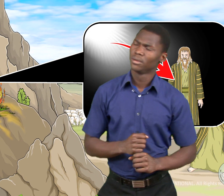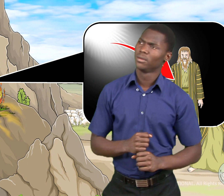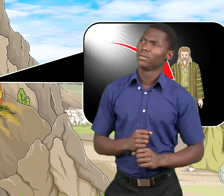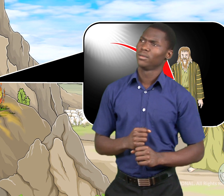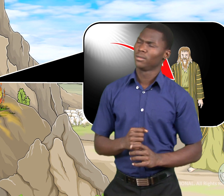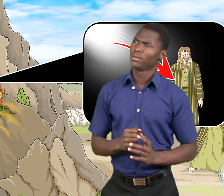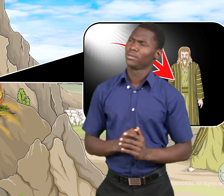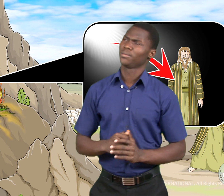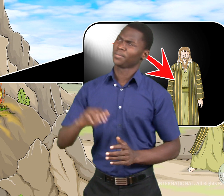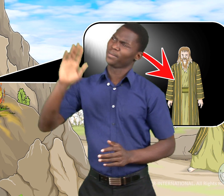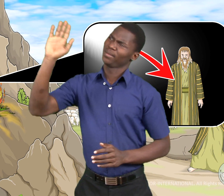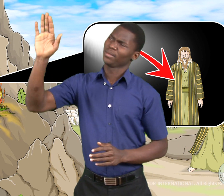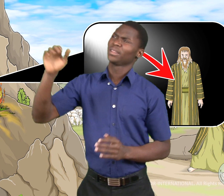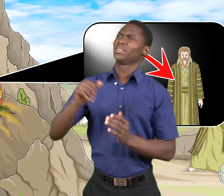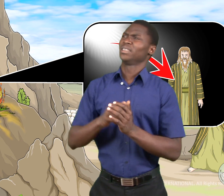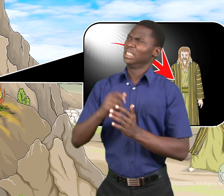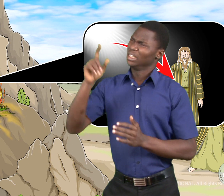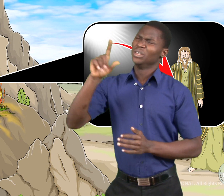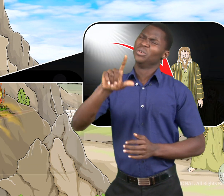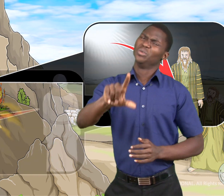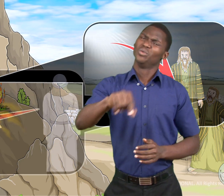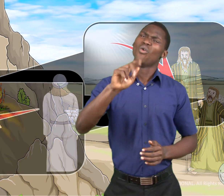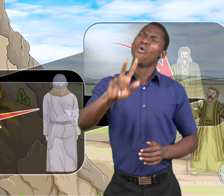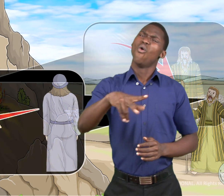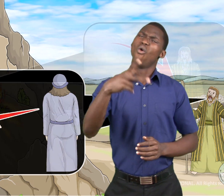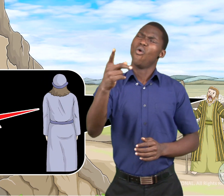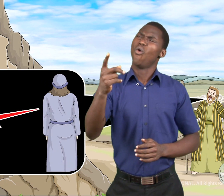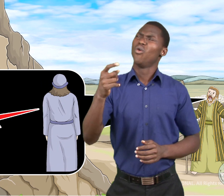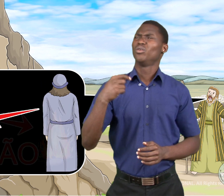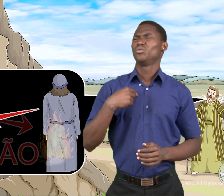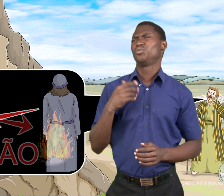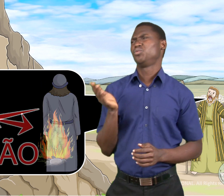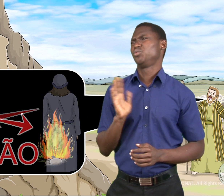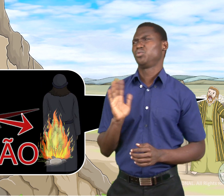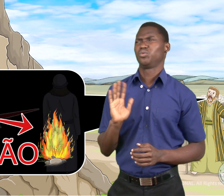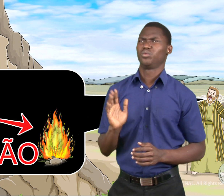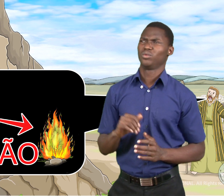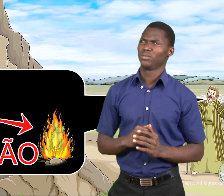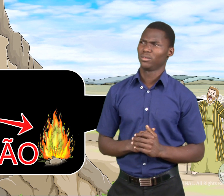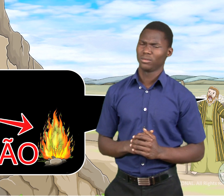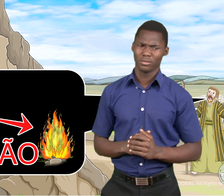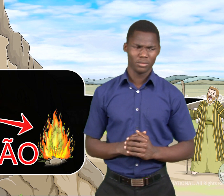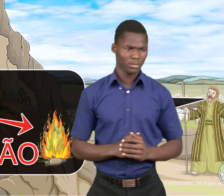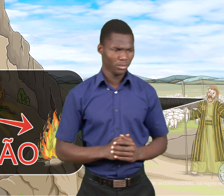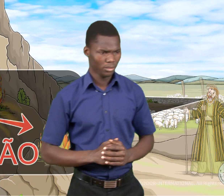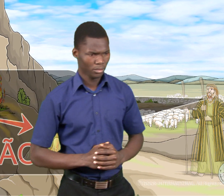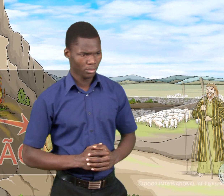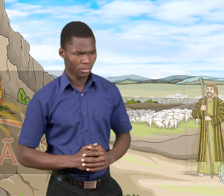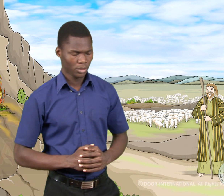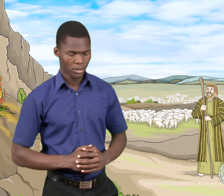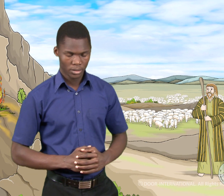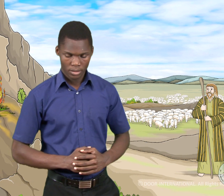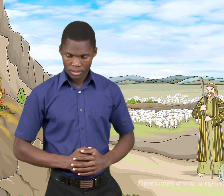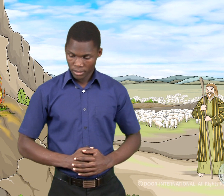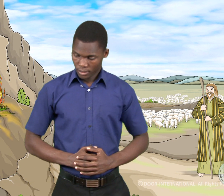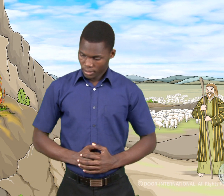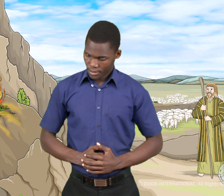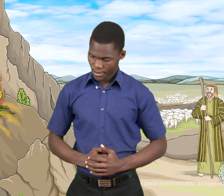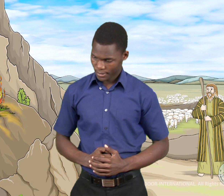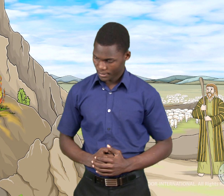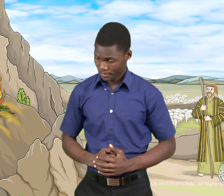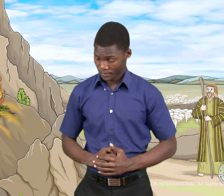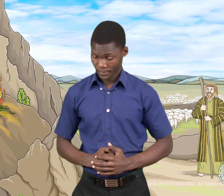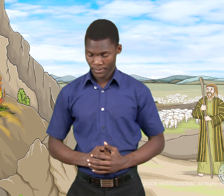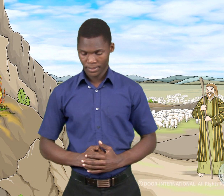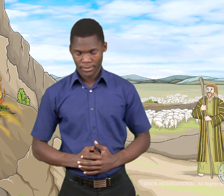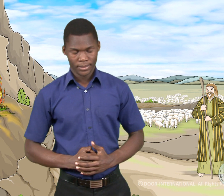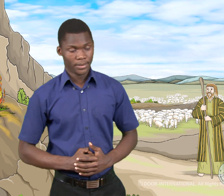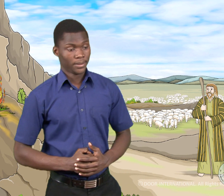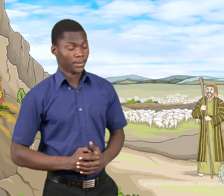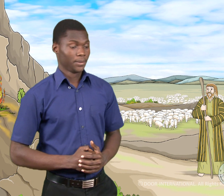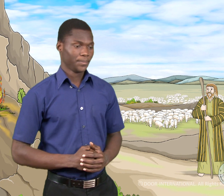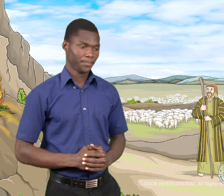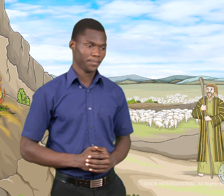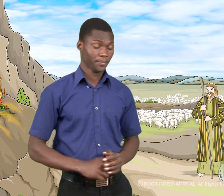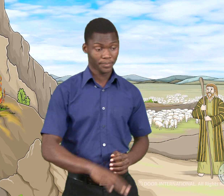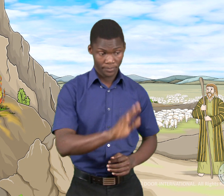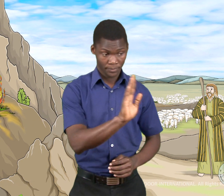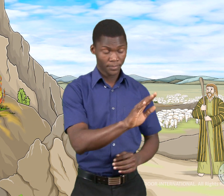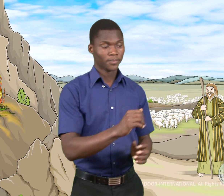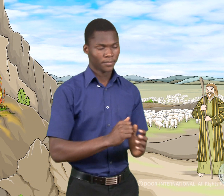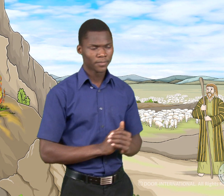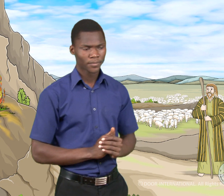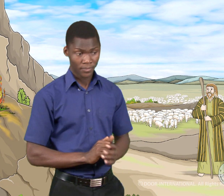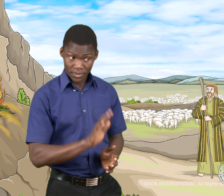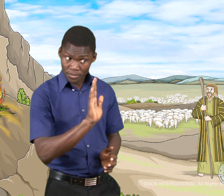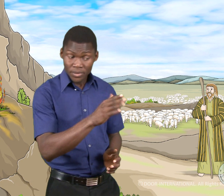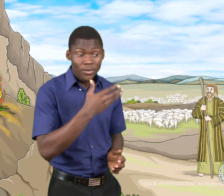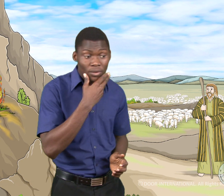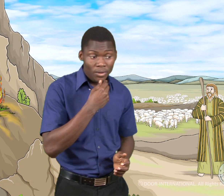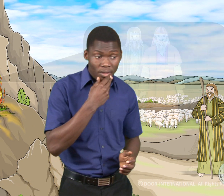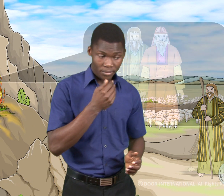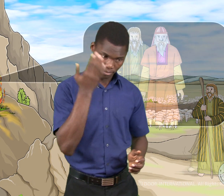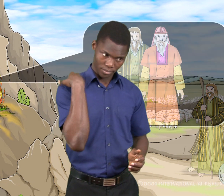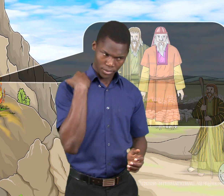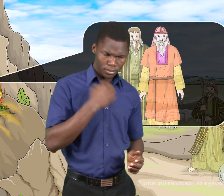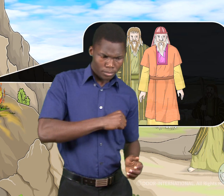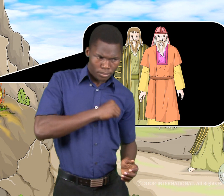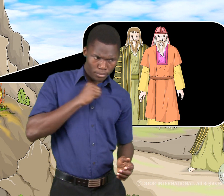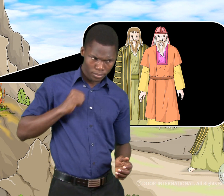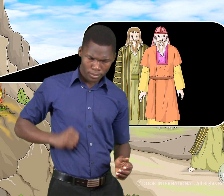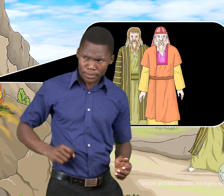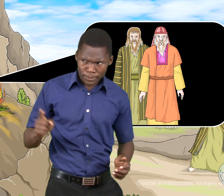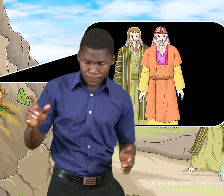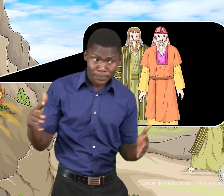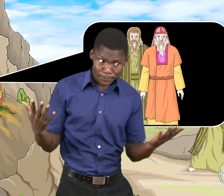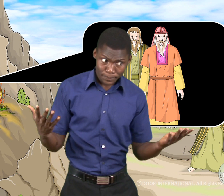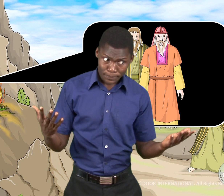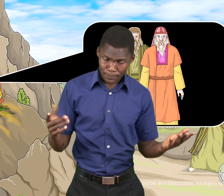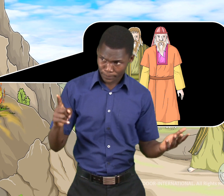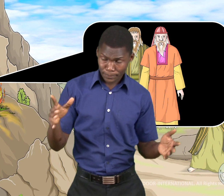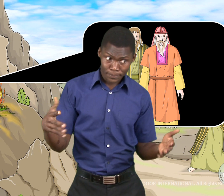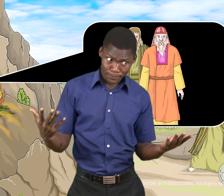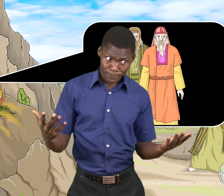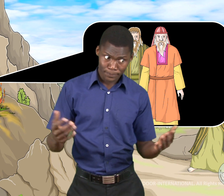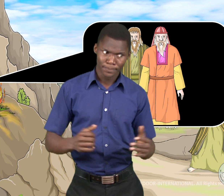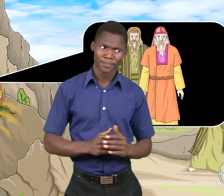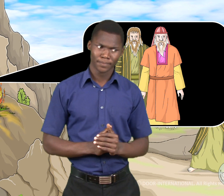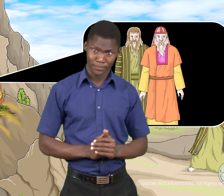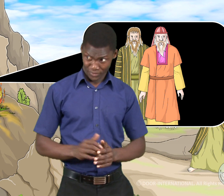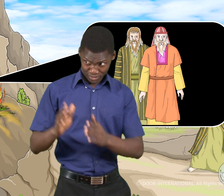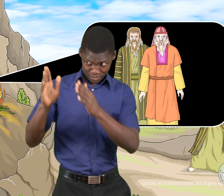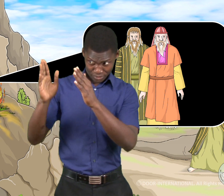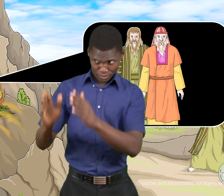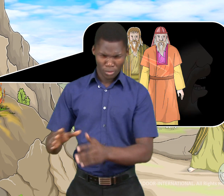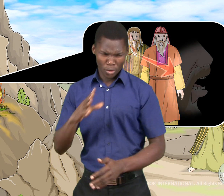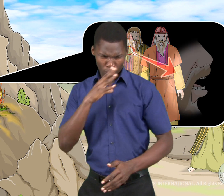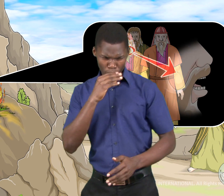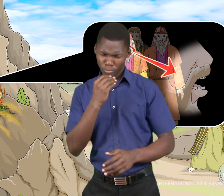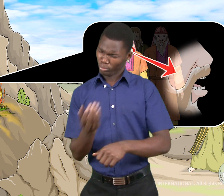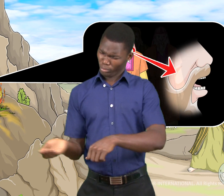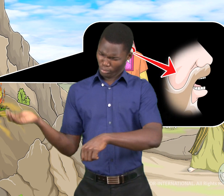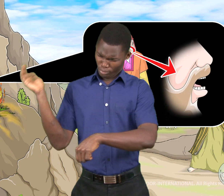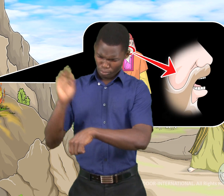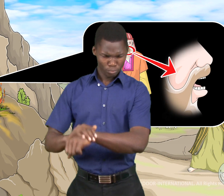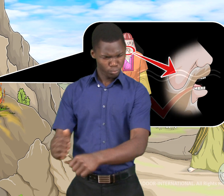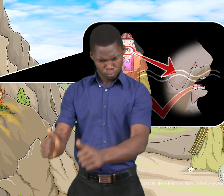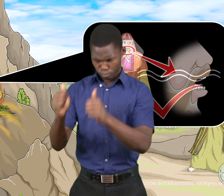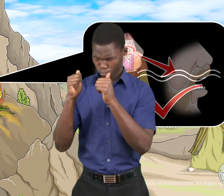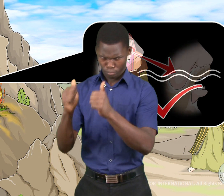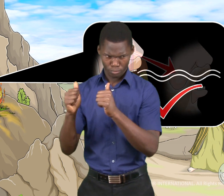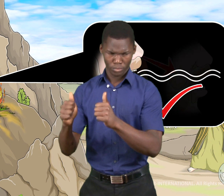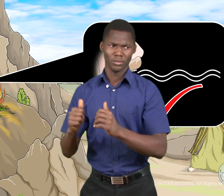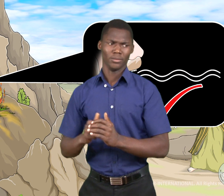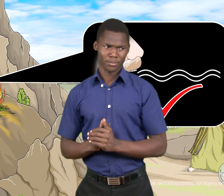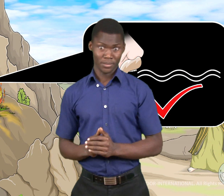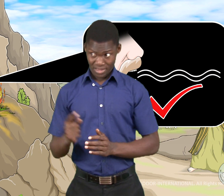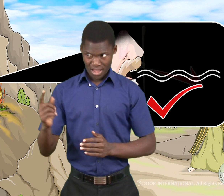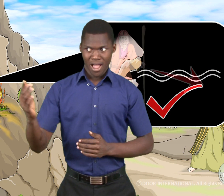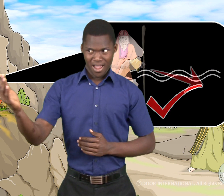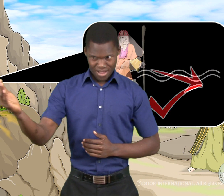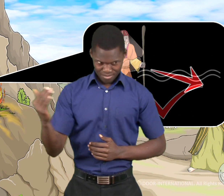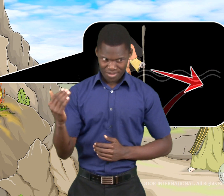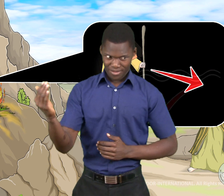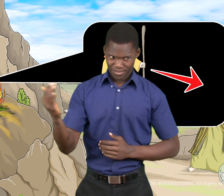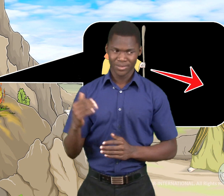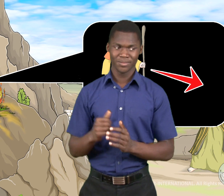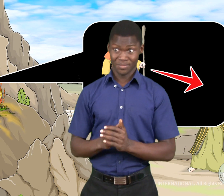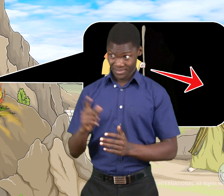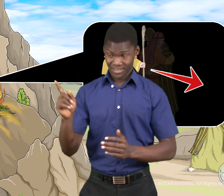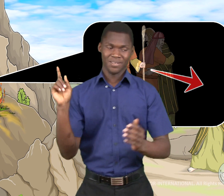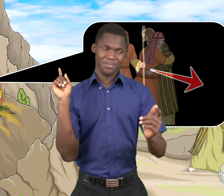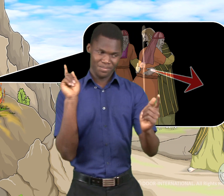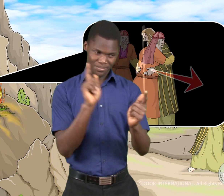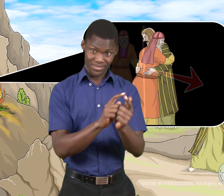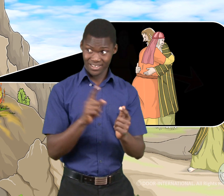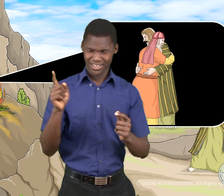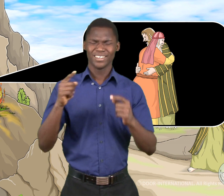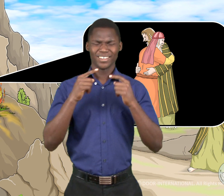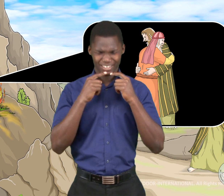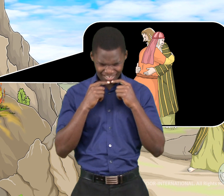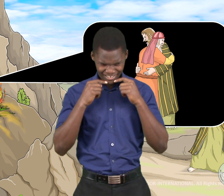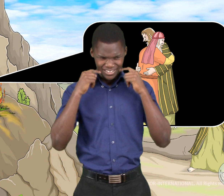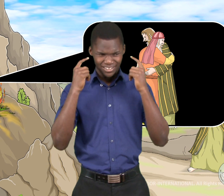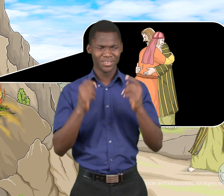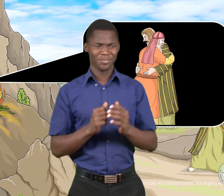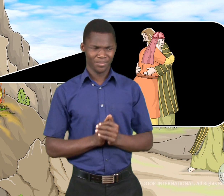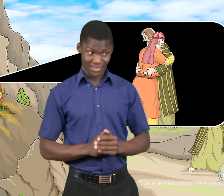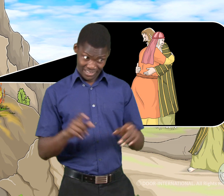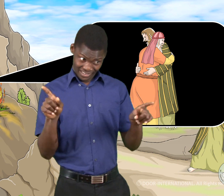But Moses replied, “Please, Lord, send someone else.” Then the anger of the LORD burned against Moses, and He said, “Is not Aaron the Levite your brother? I know that he can speak well, and he is now on his way to meet you.